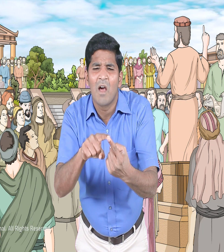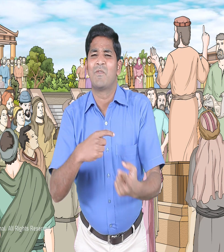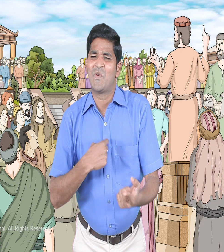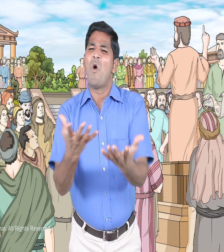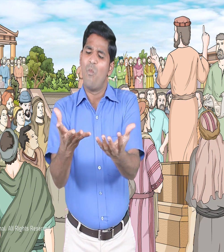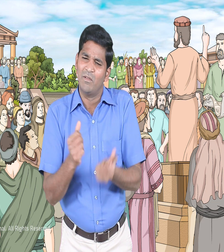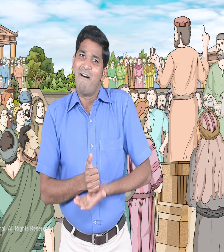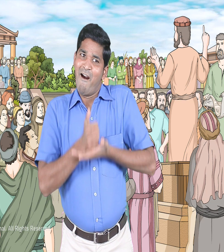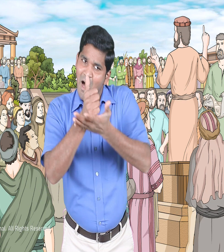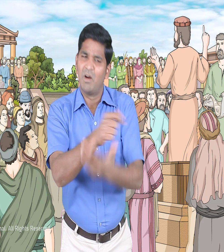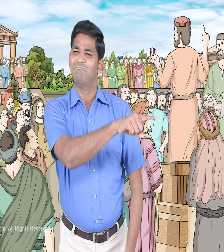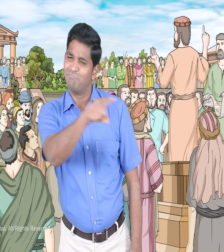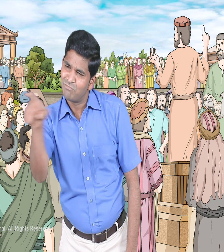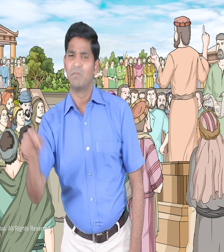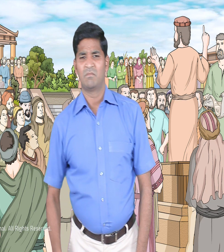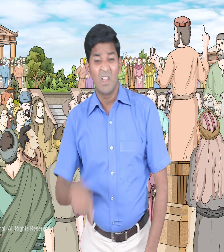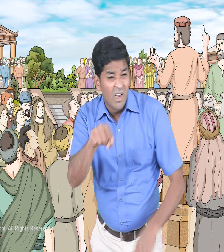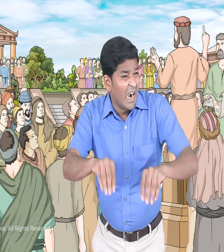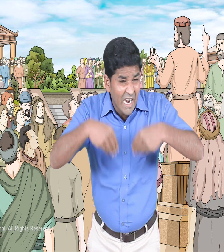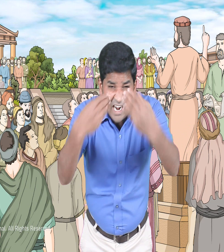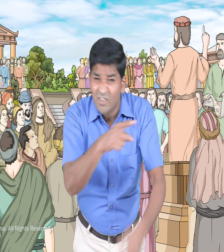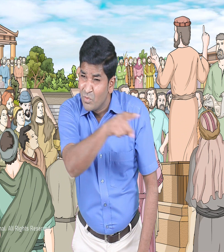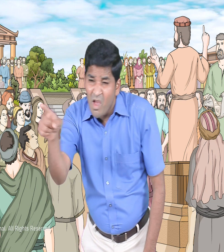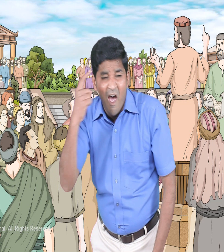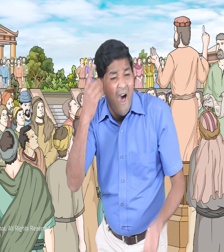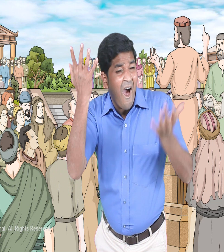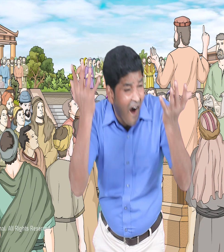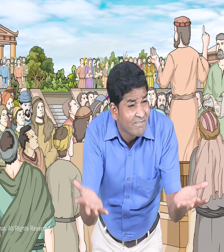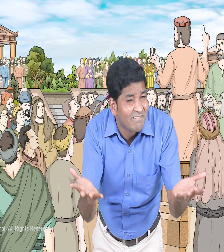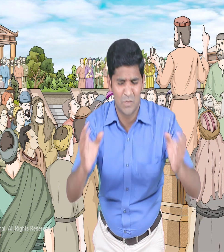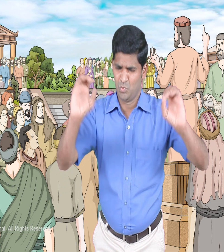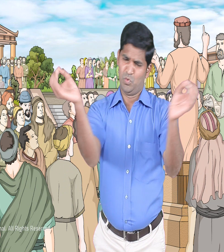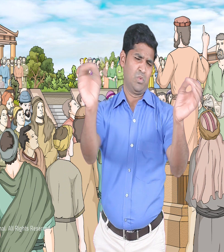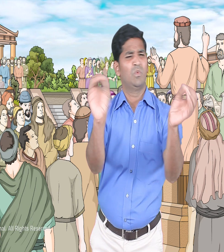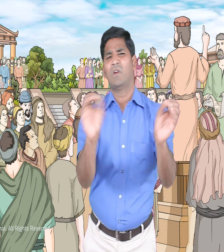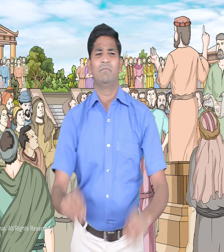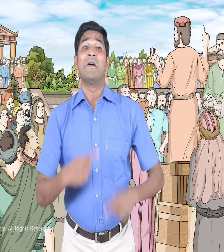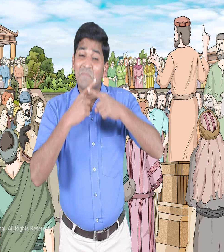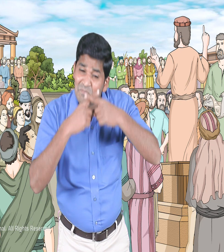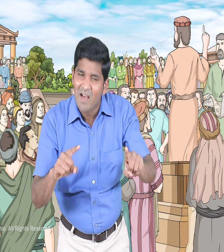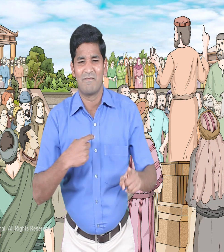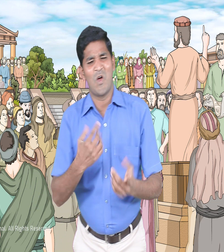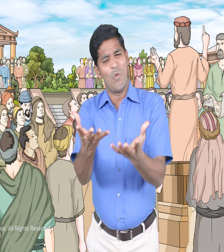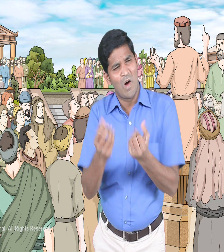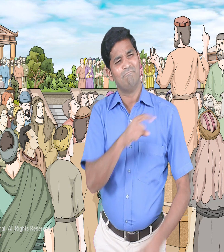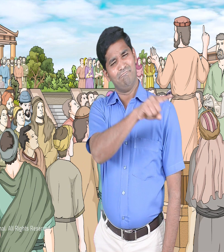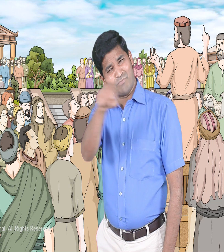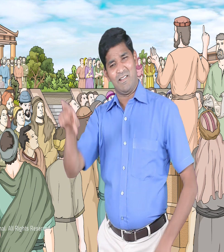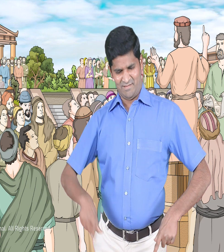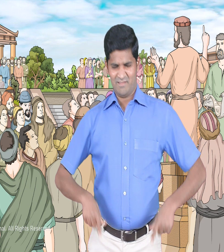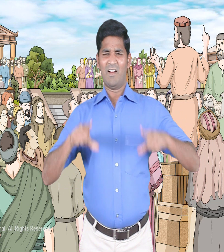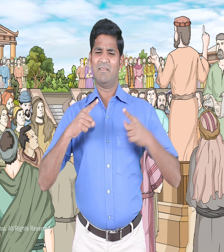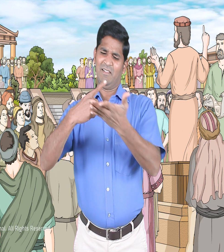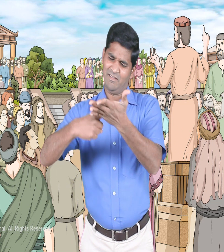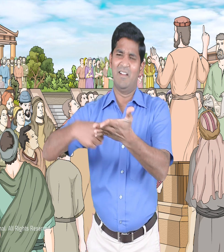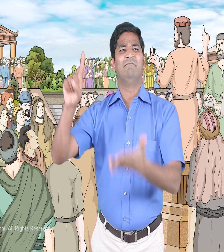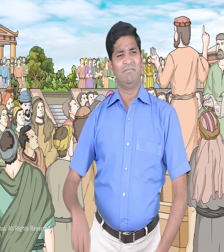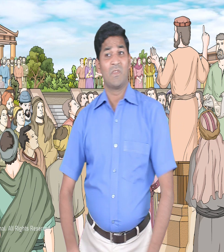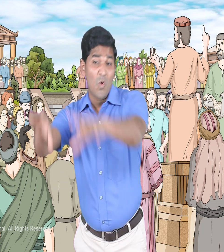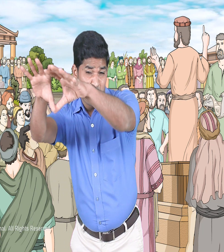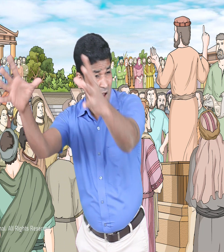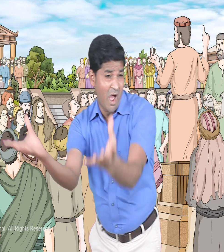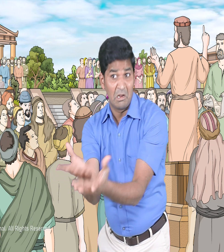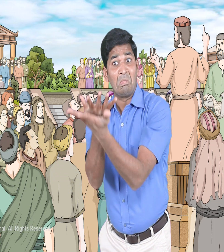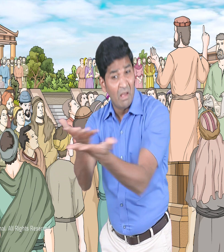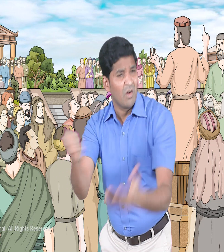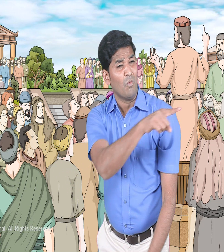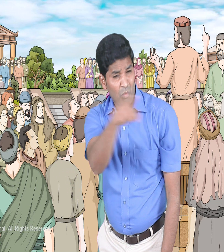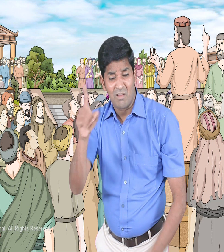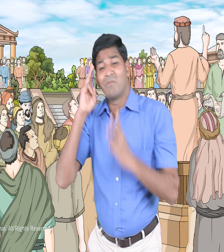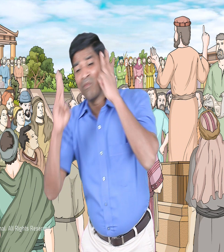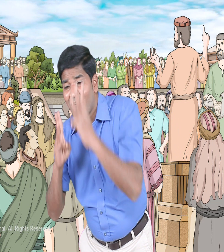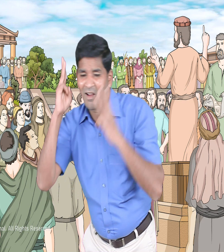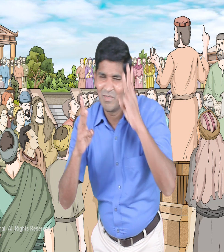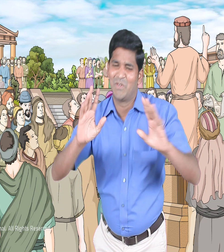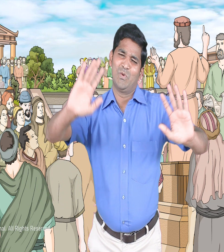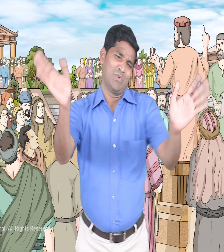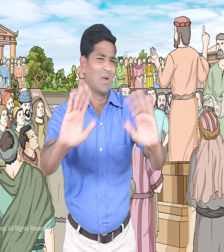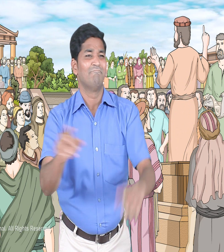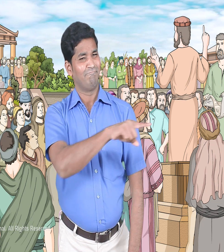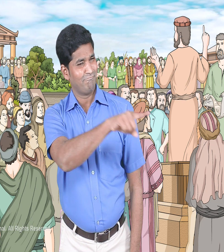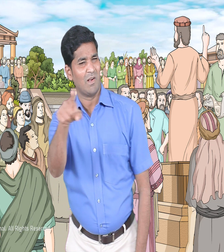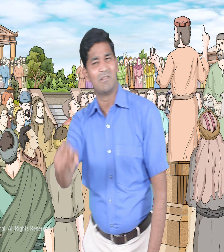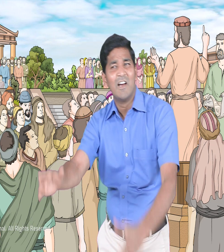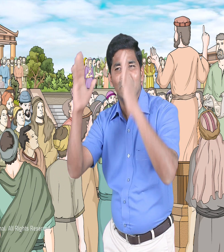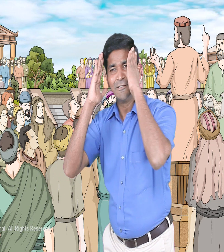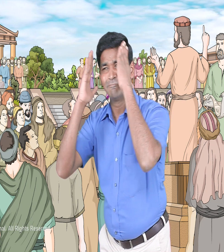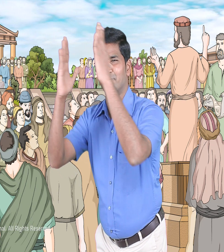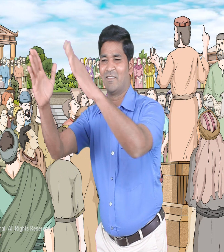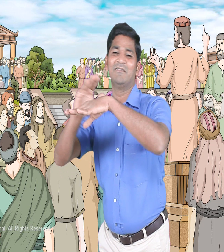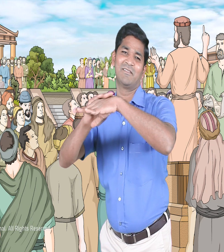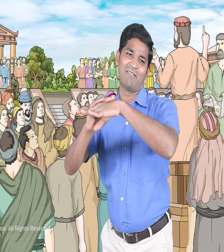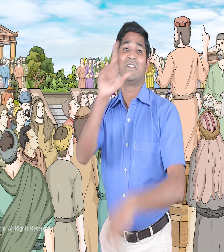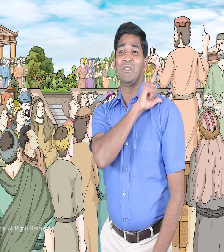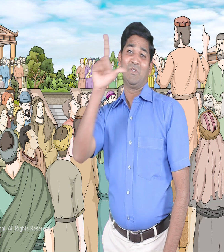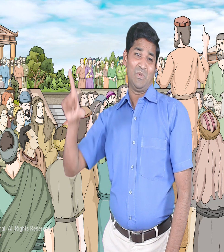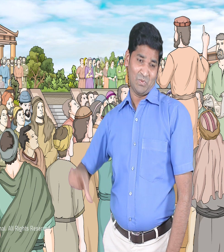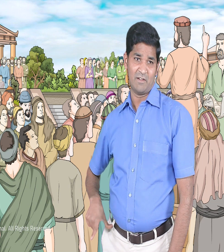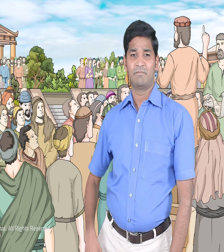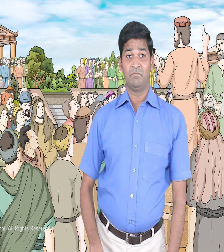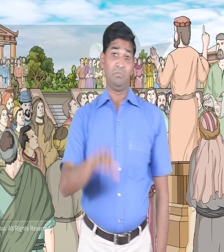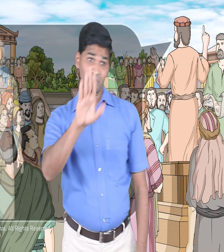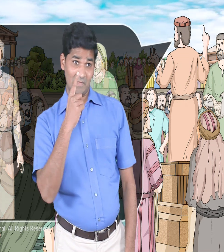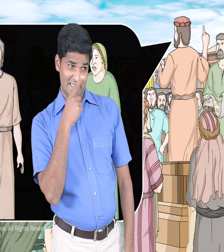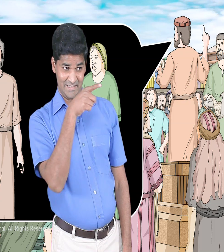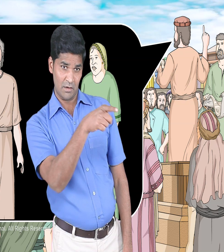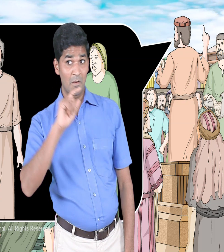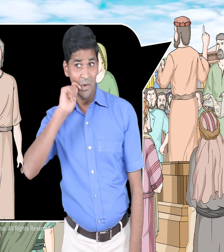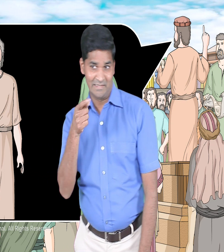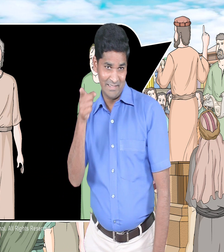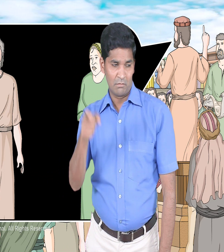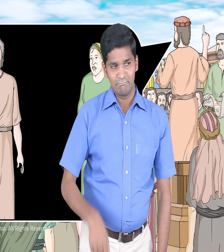I am saying this for your own good, not to restrict you, but in order to promote proper decorum and undivided devotion to the Lord.